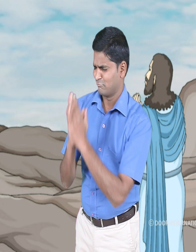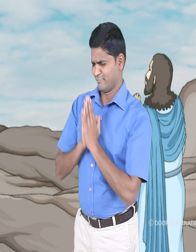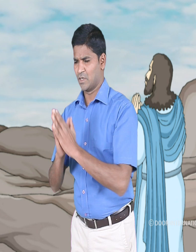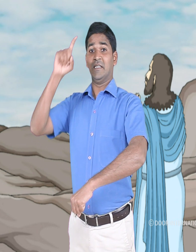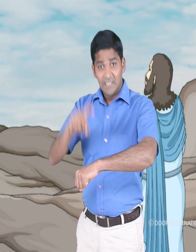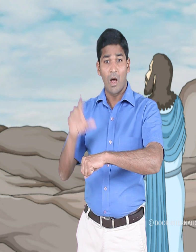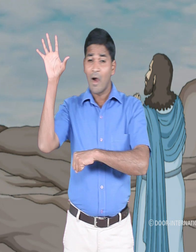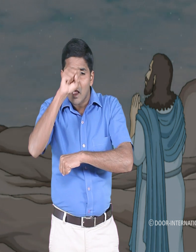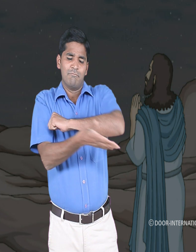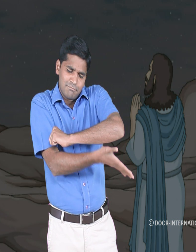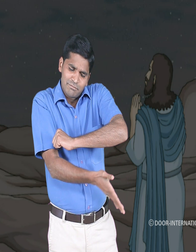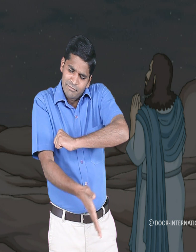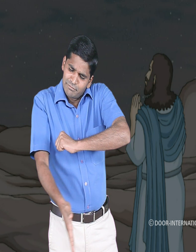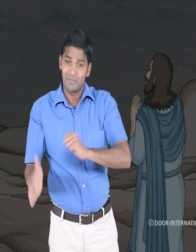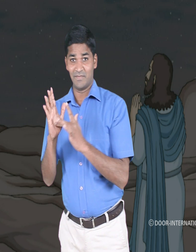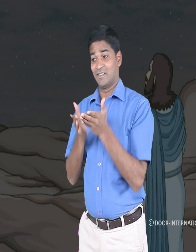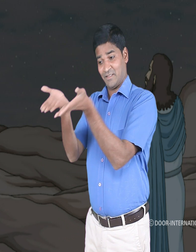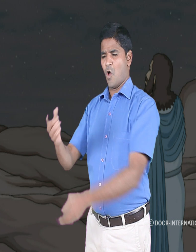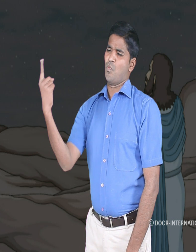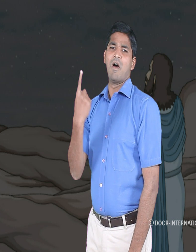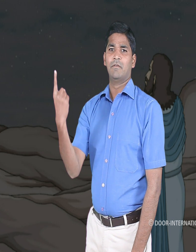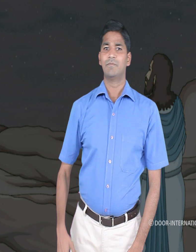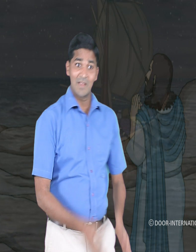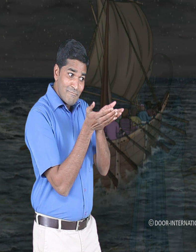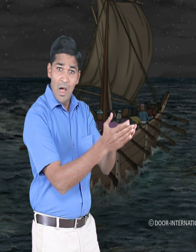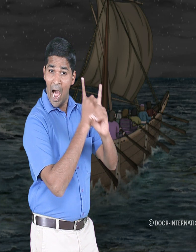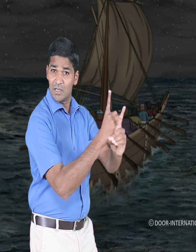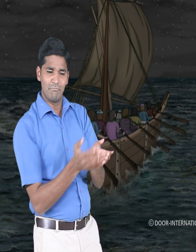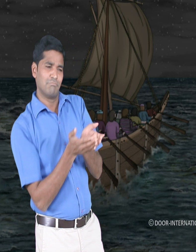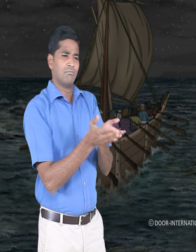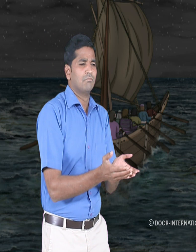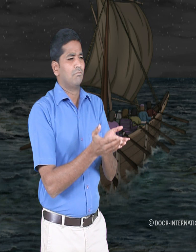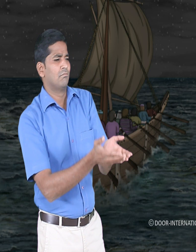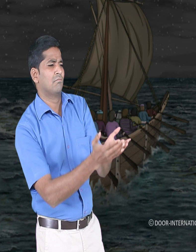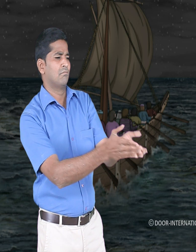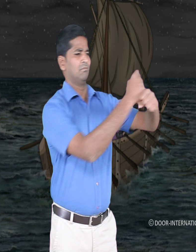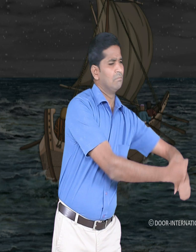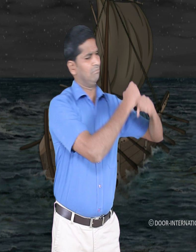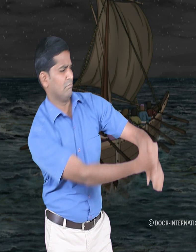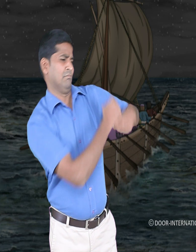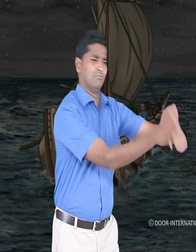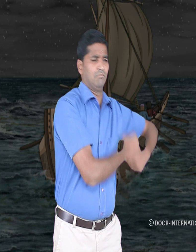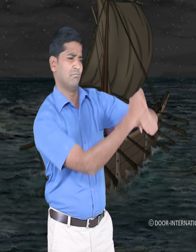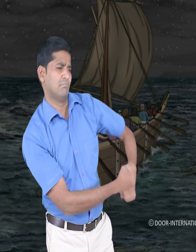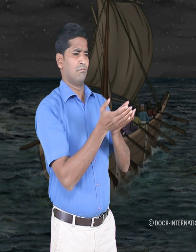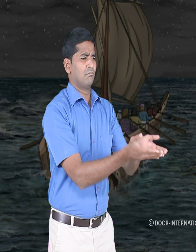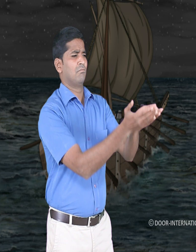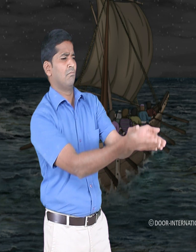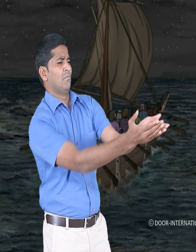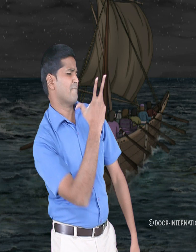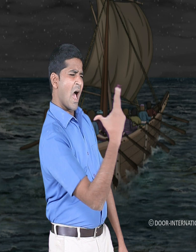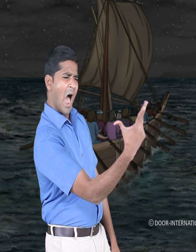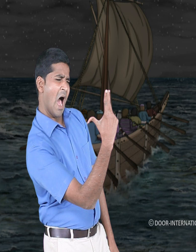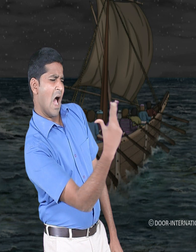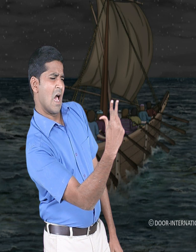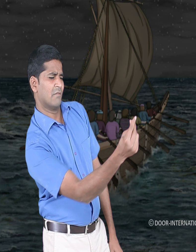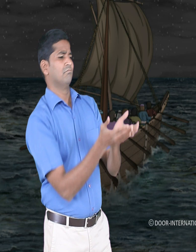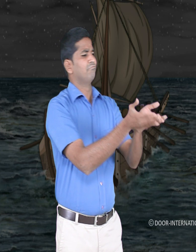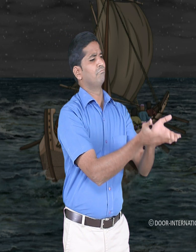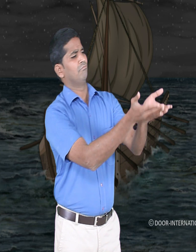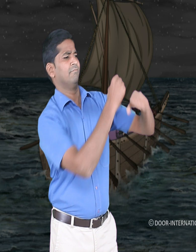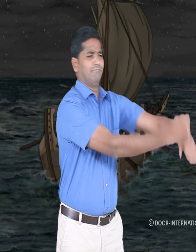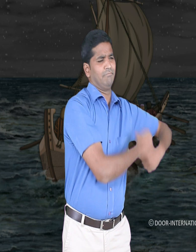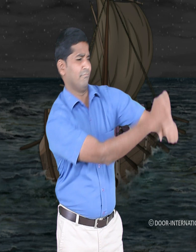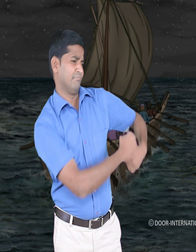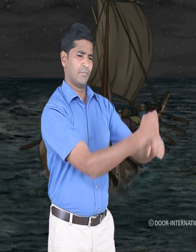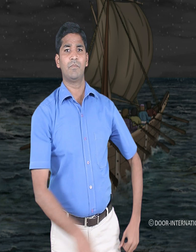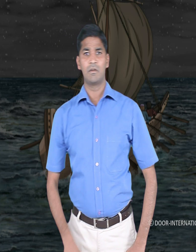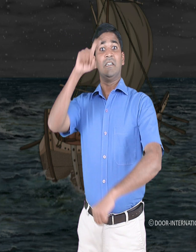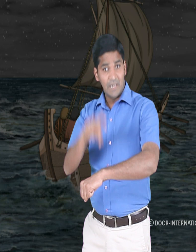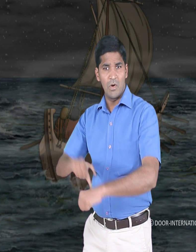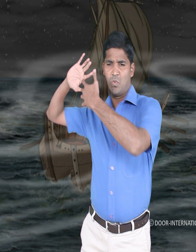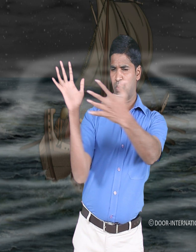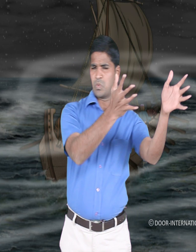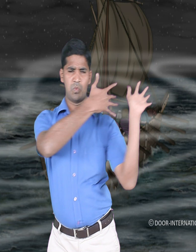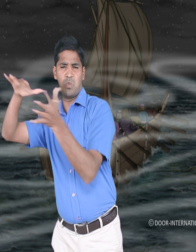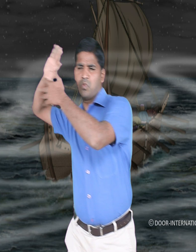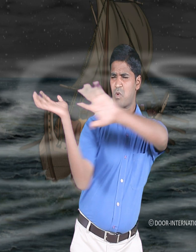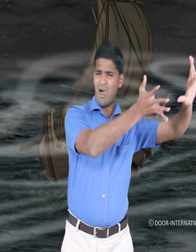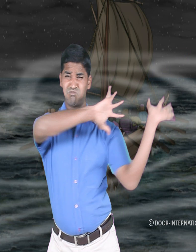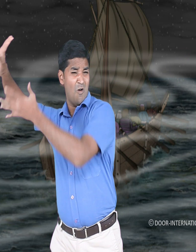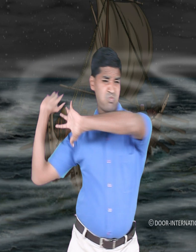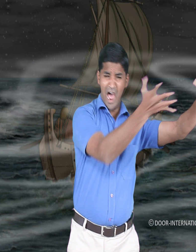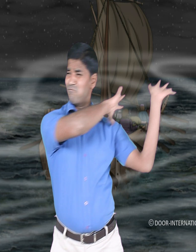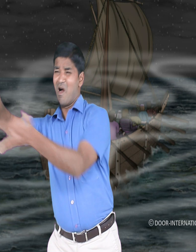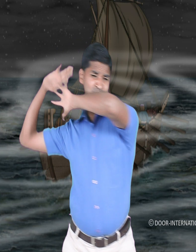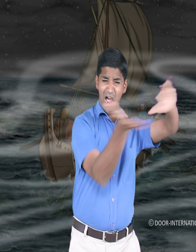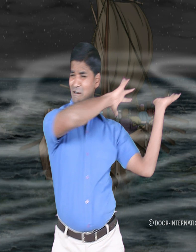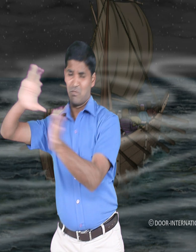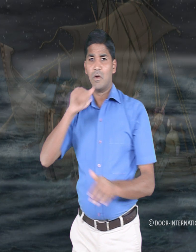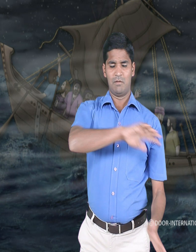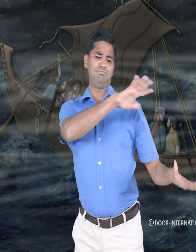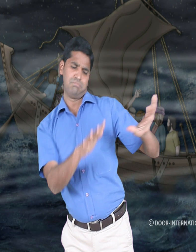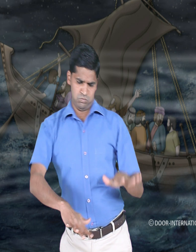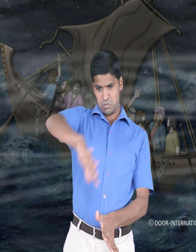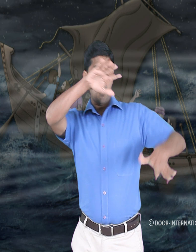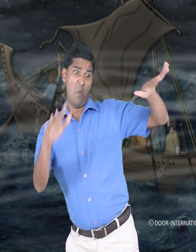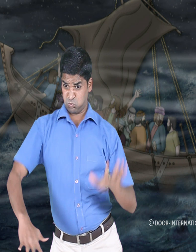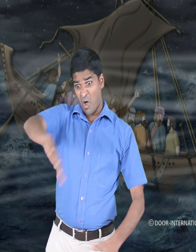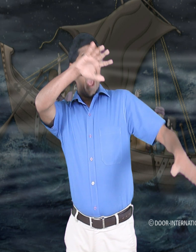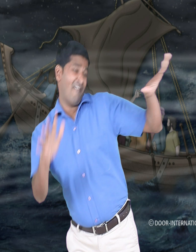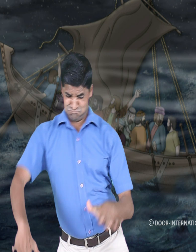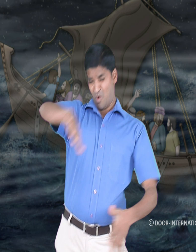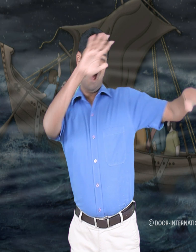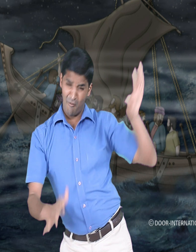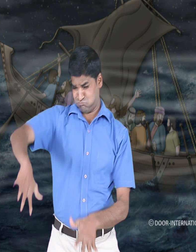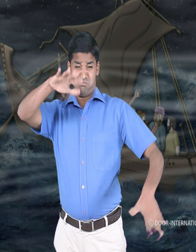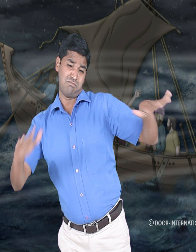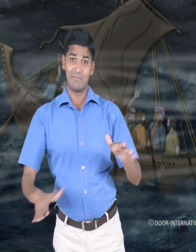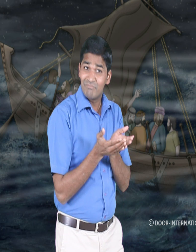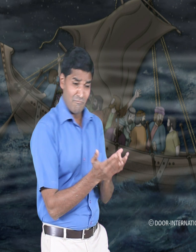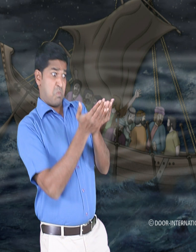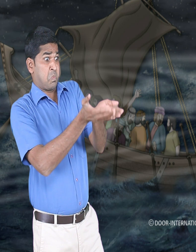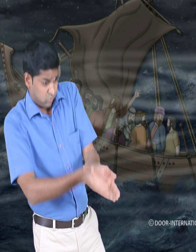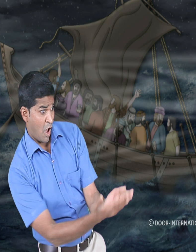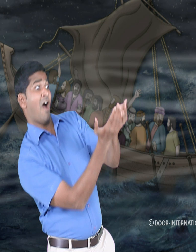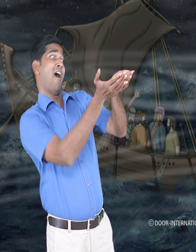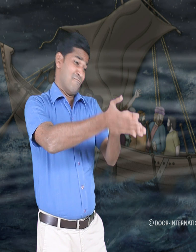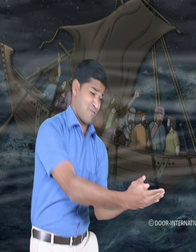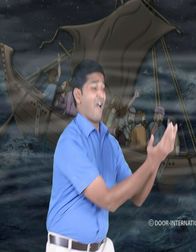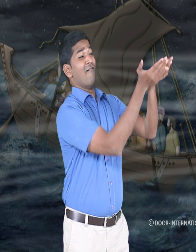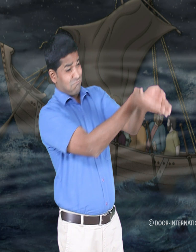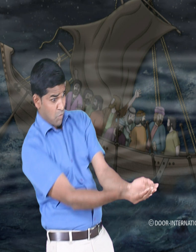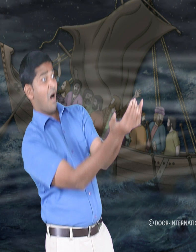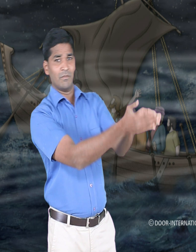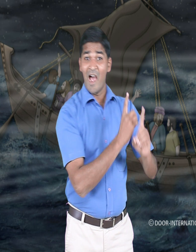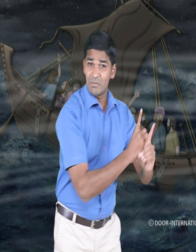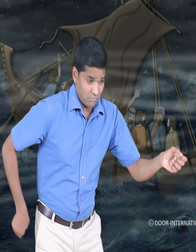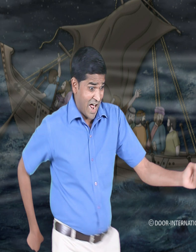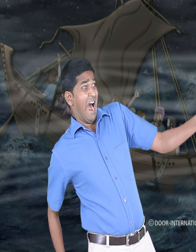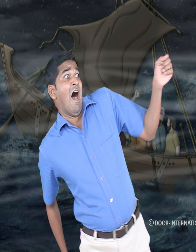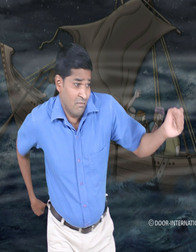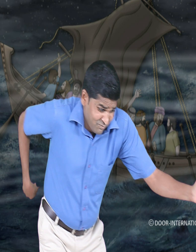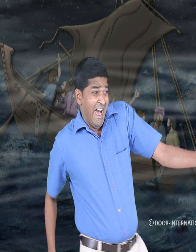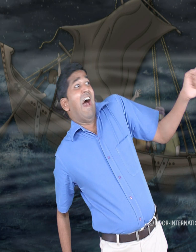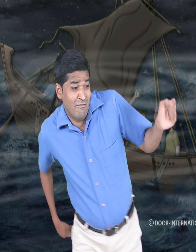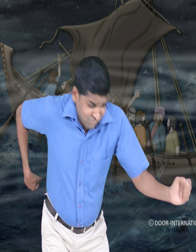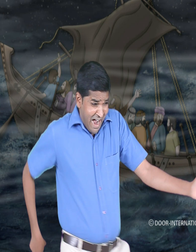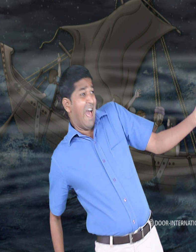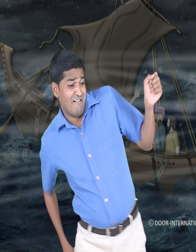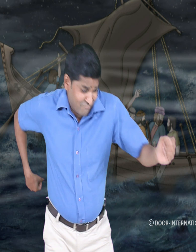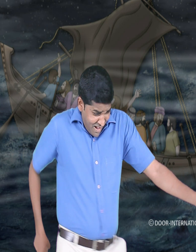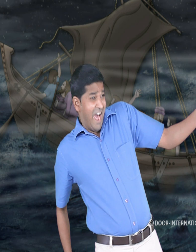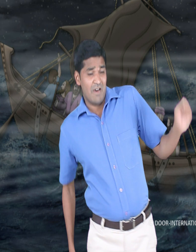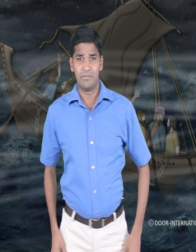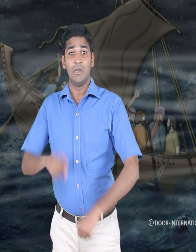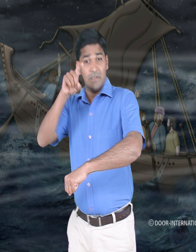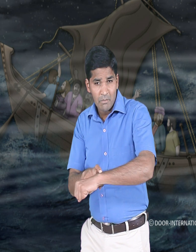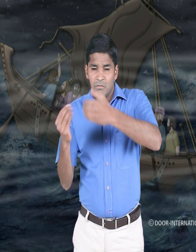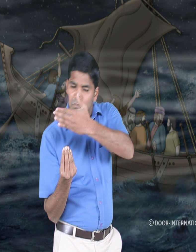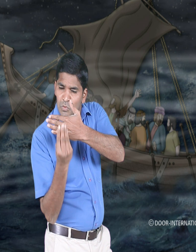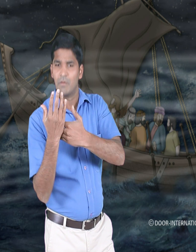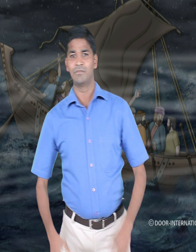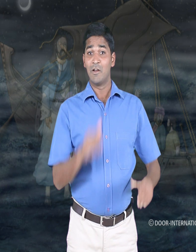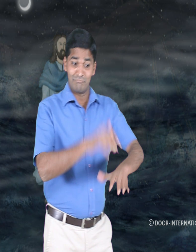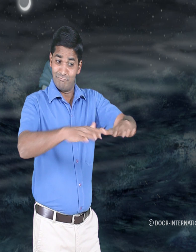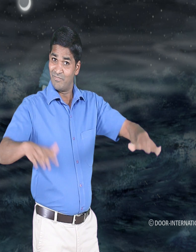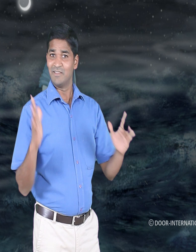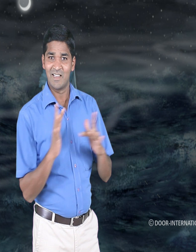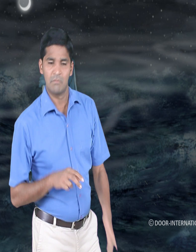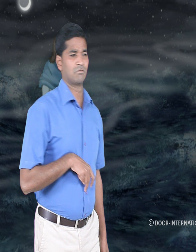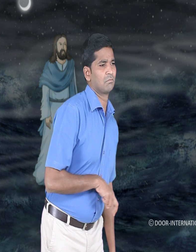When evening came, He was there alone, but the boat was already far from land, buffeted by the waves because the wind was against it.